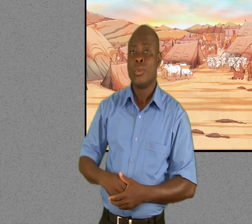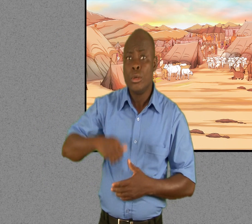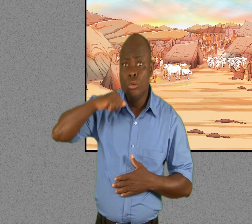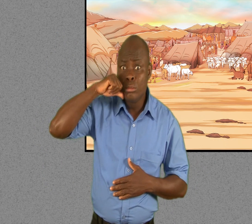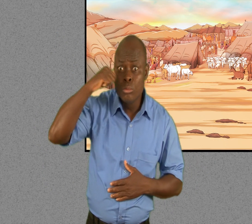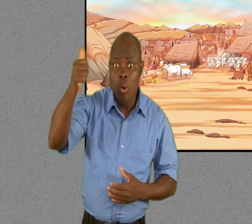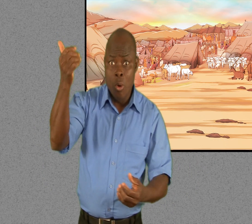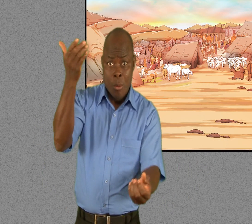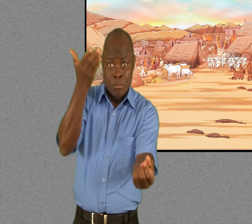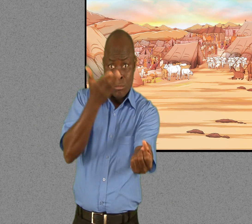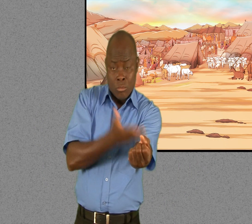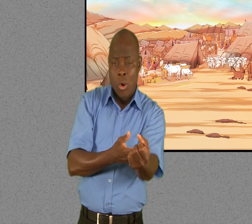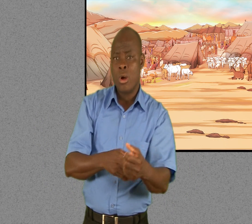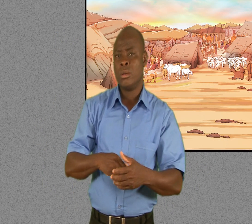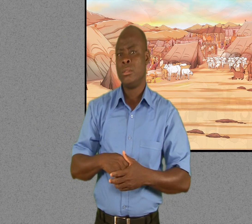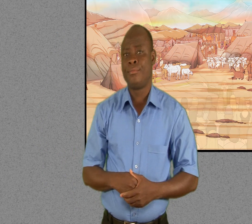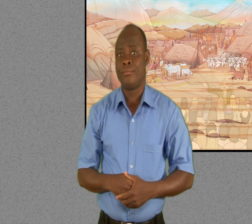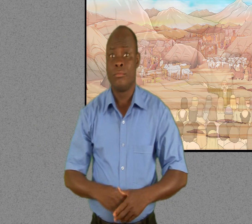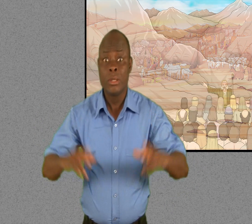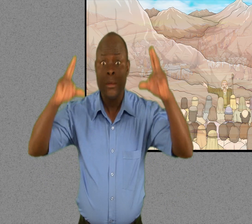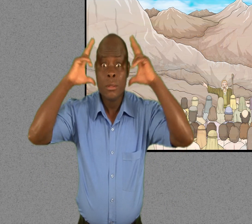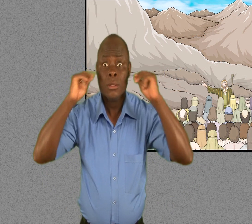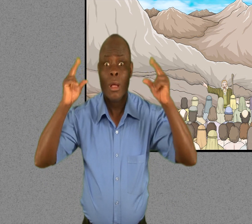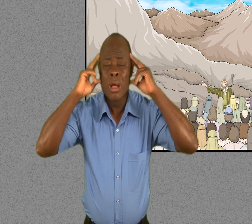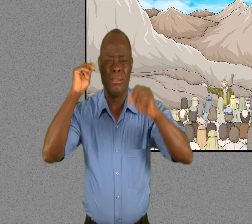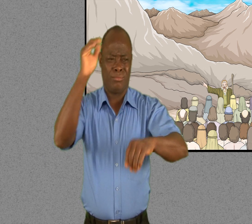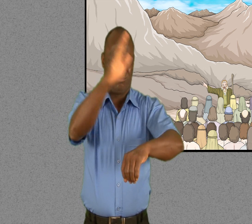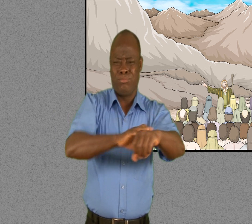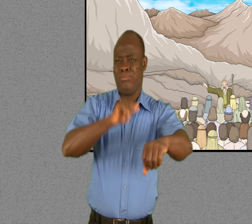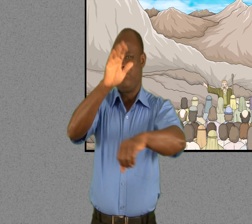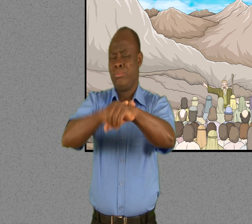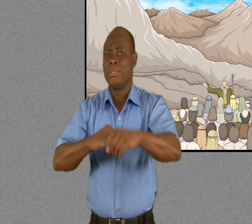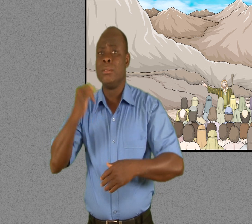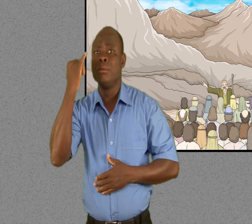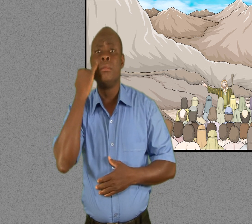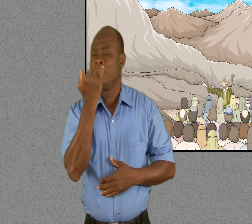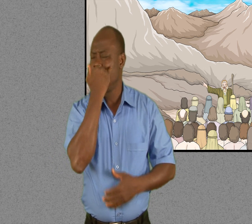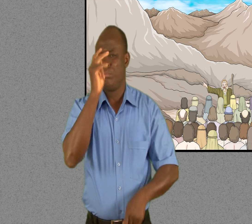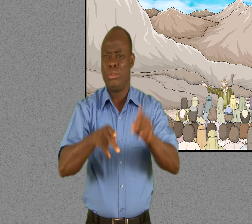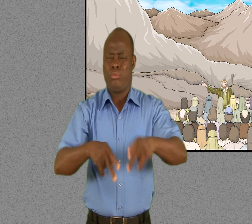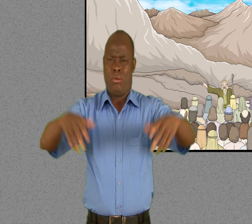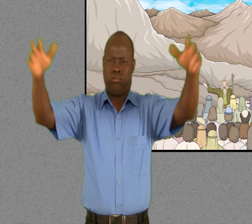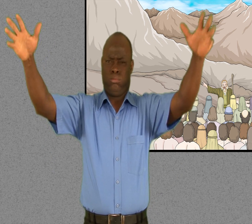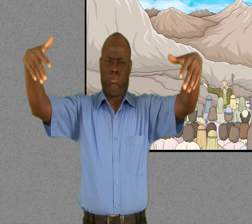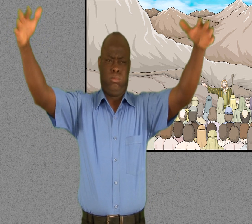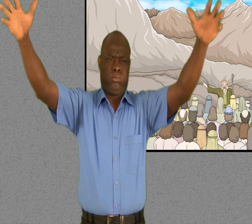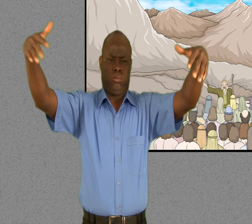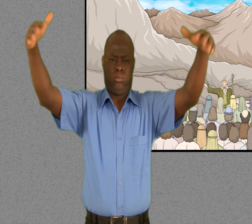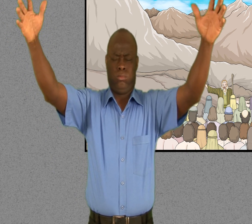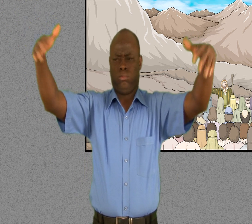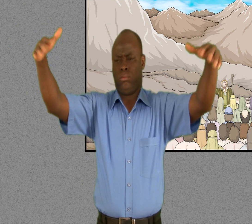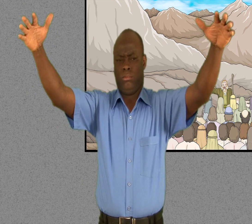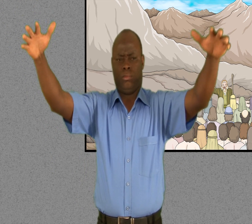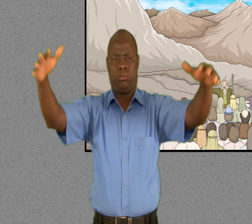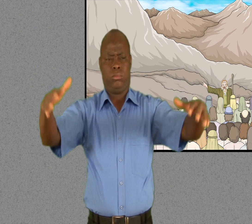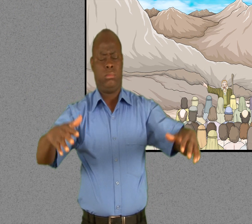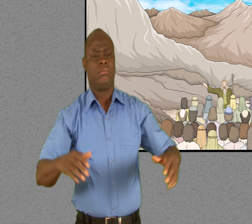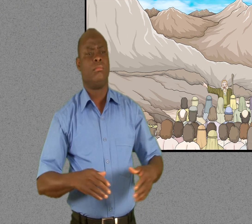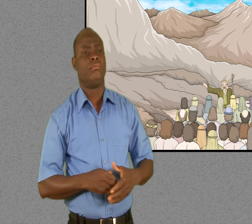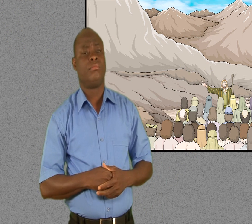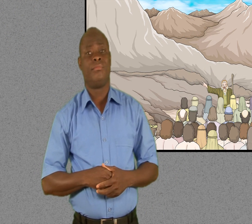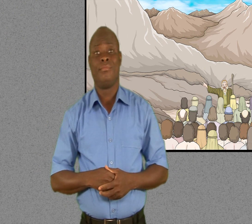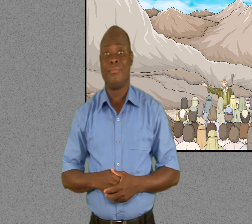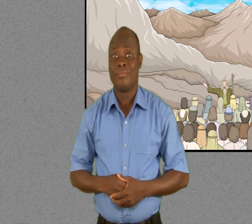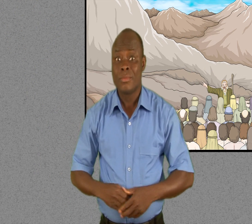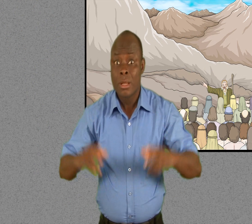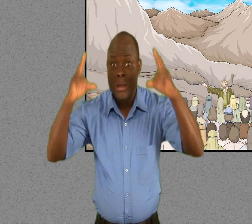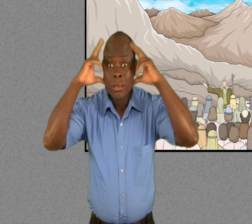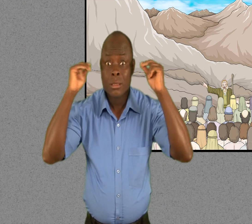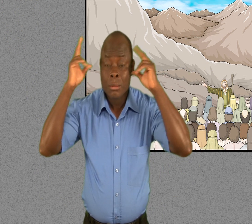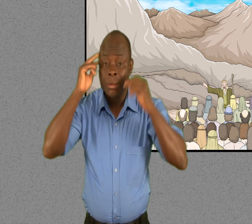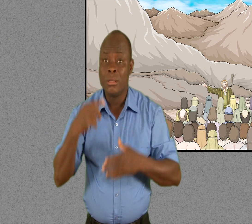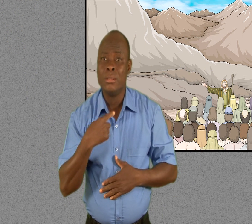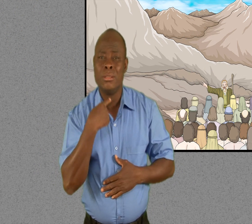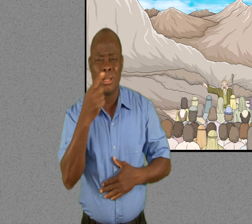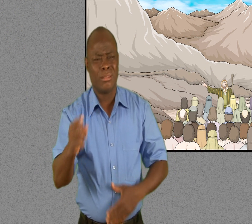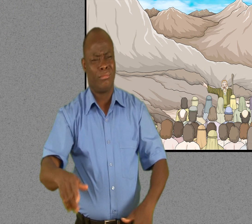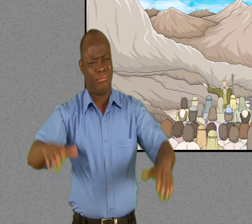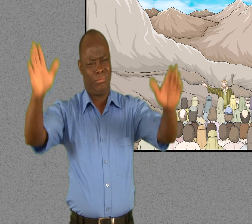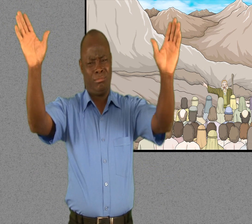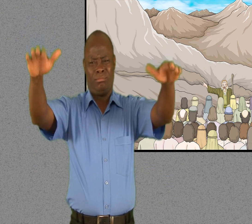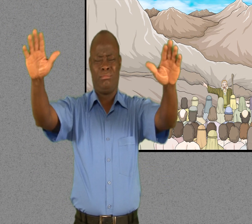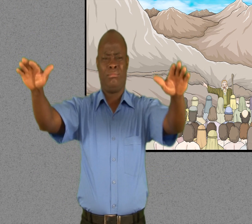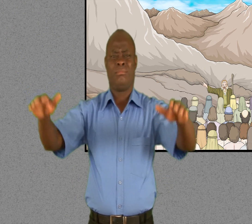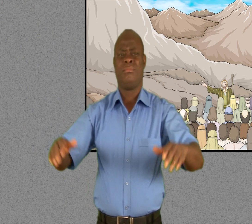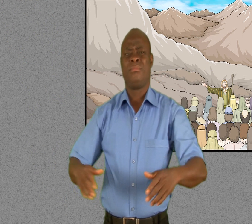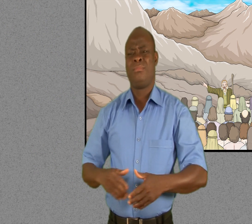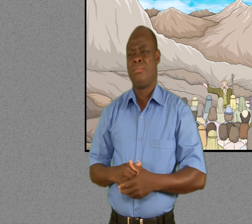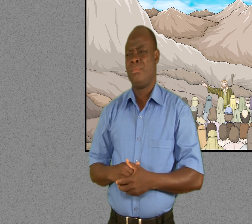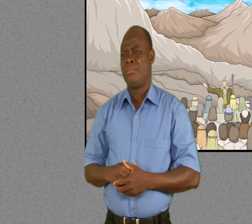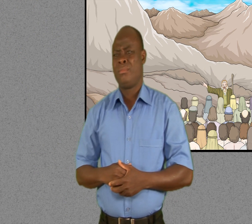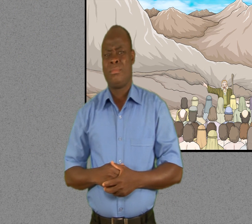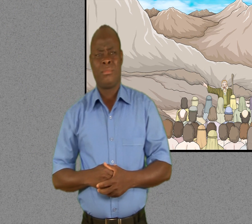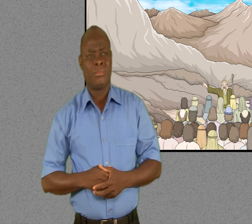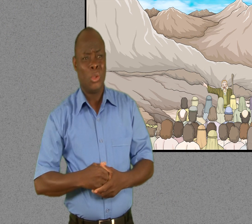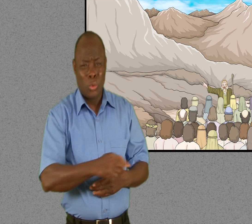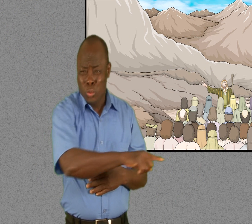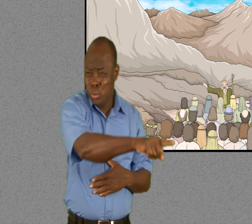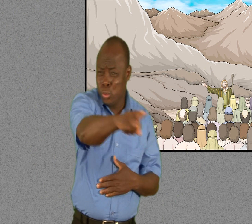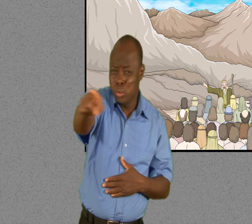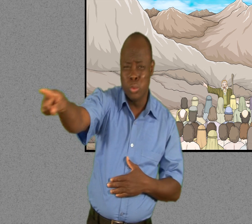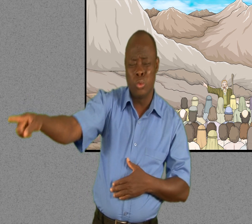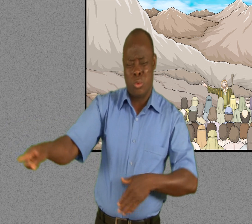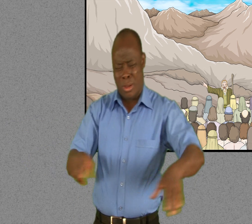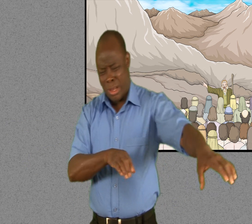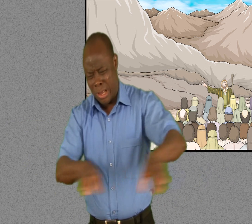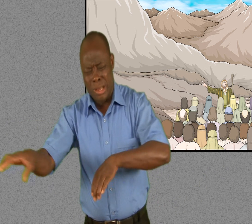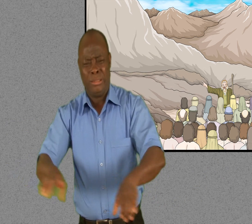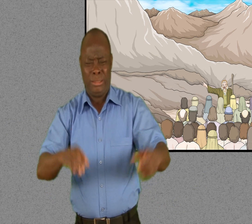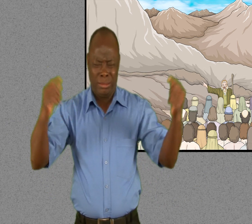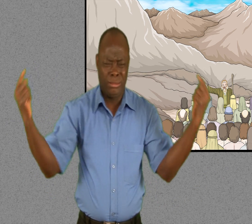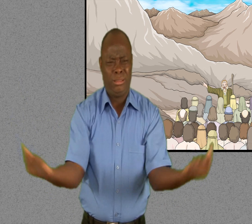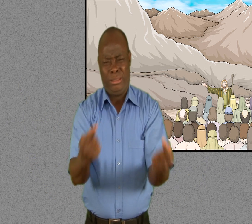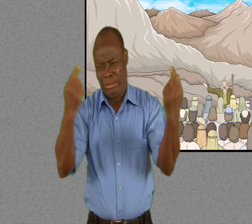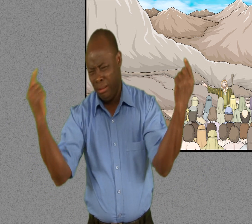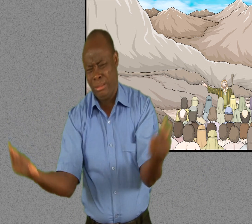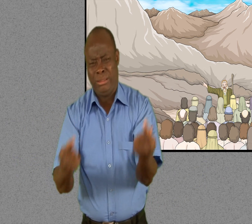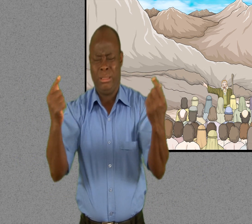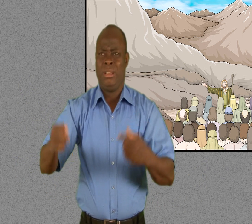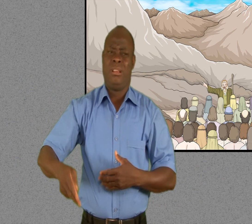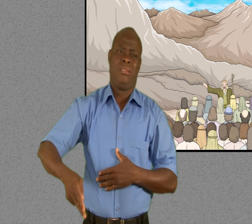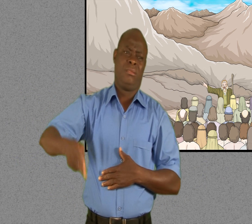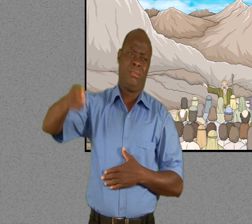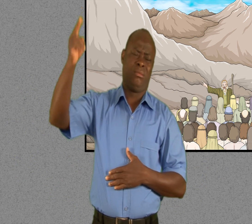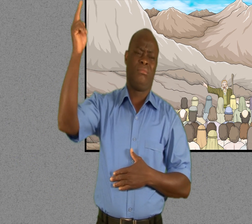Now I will go up to the LORD;